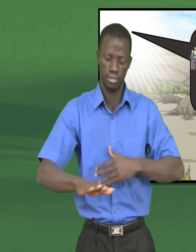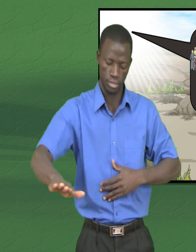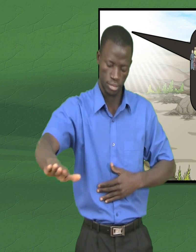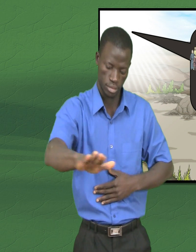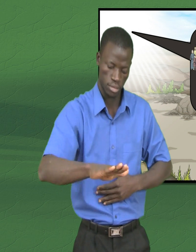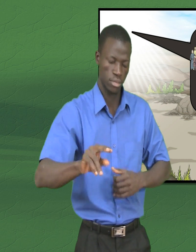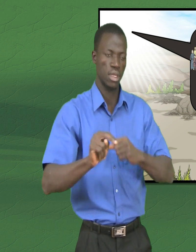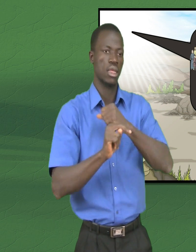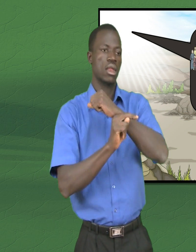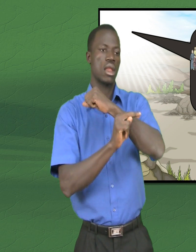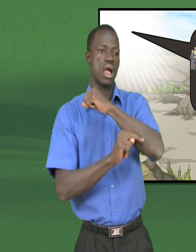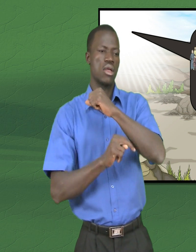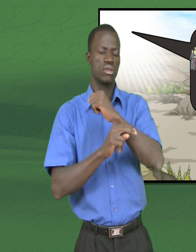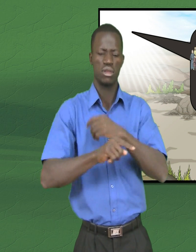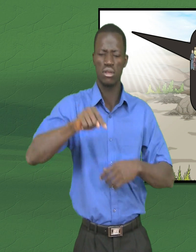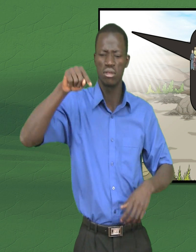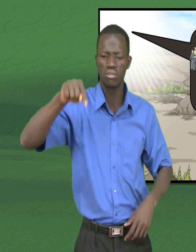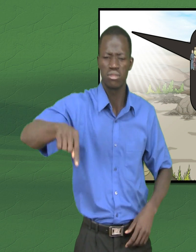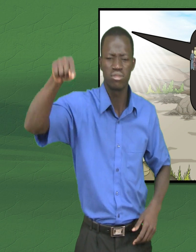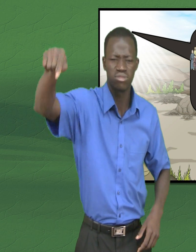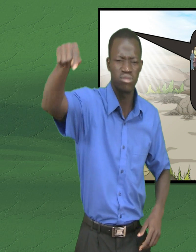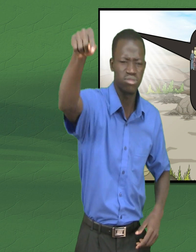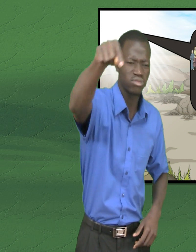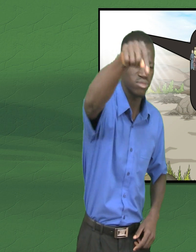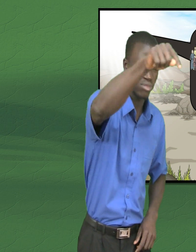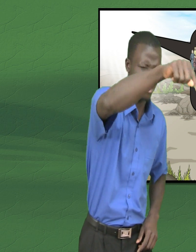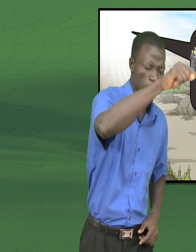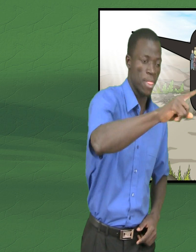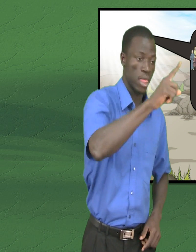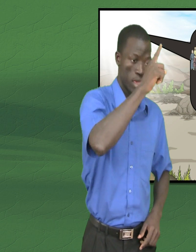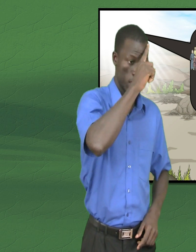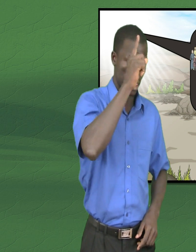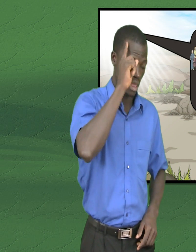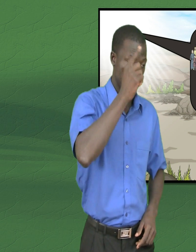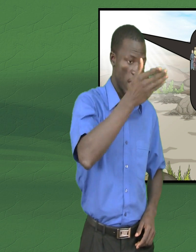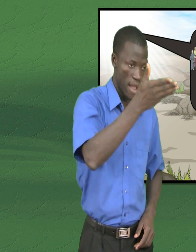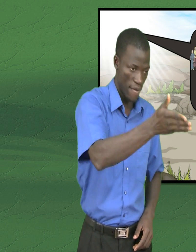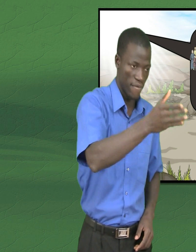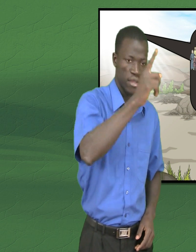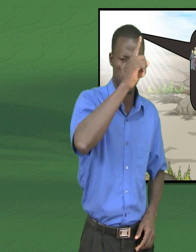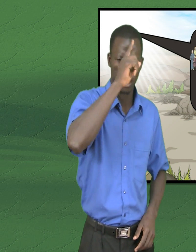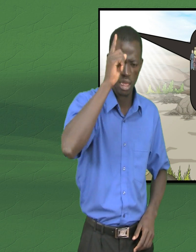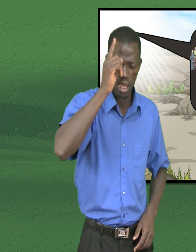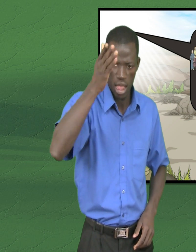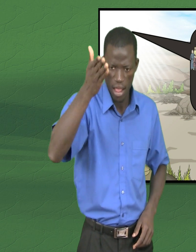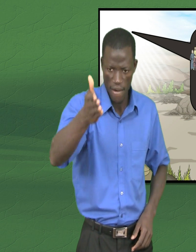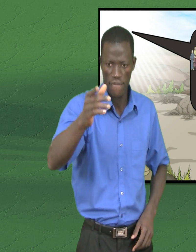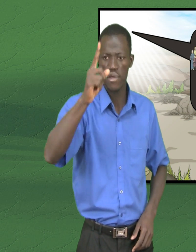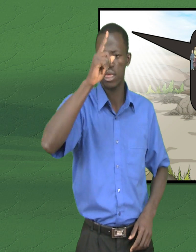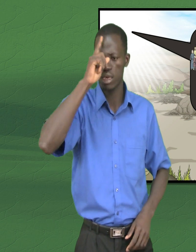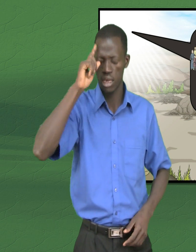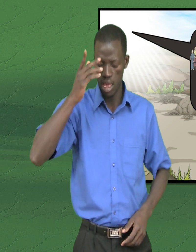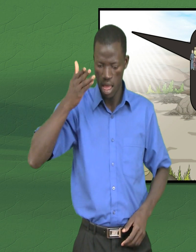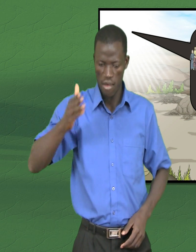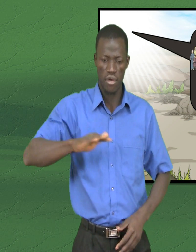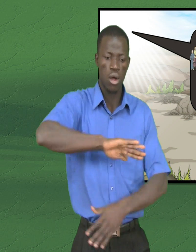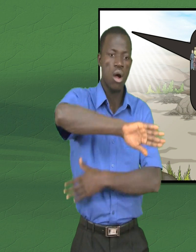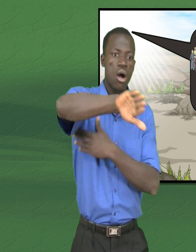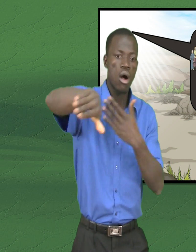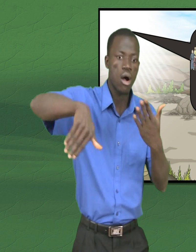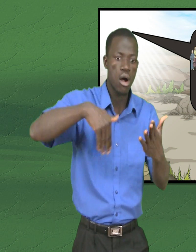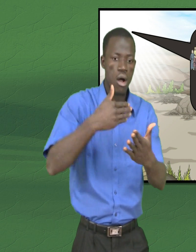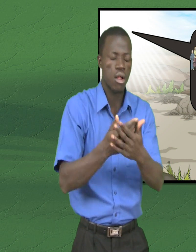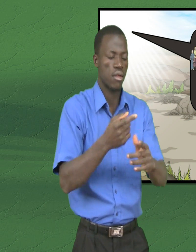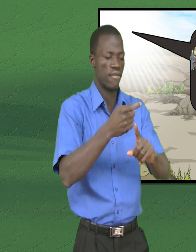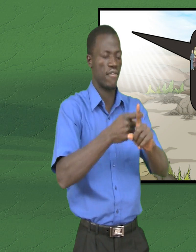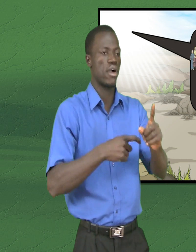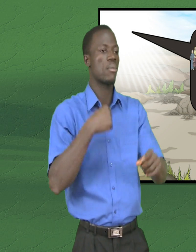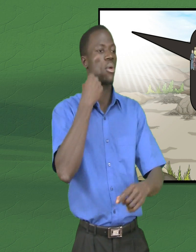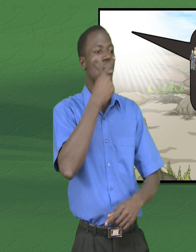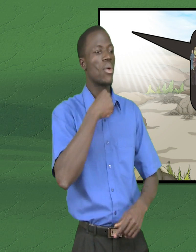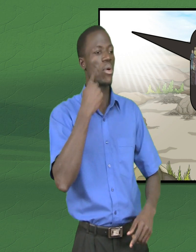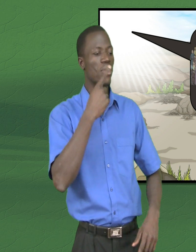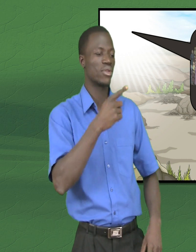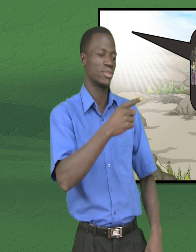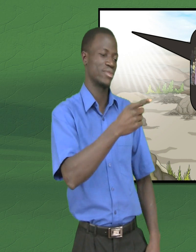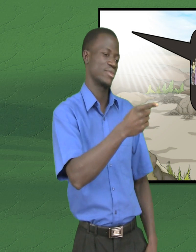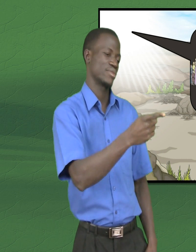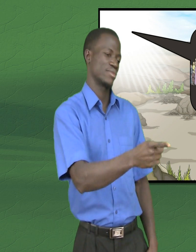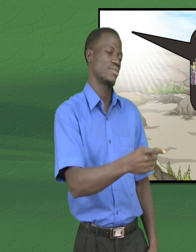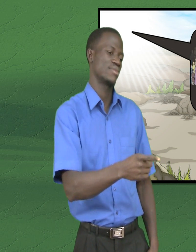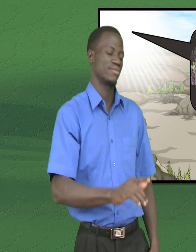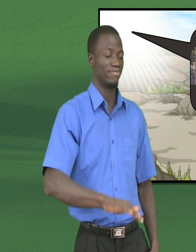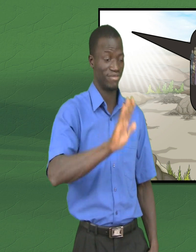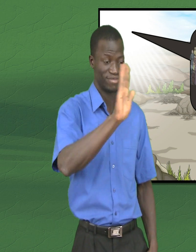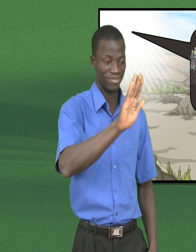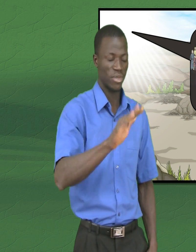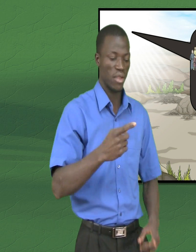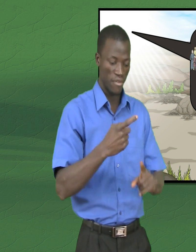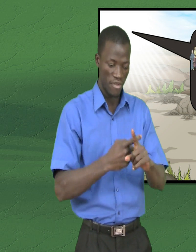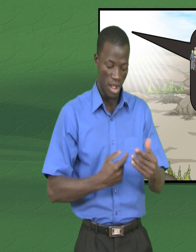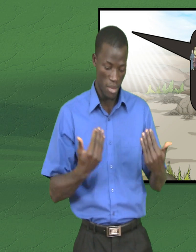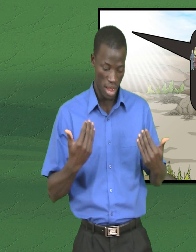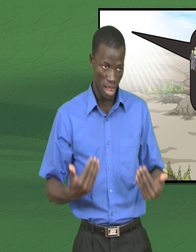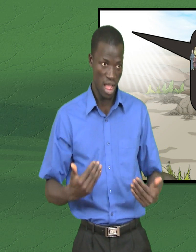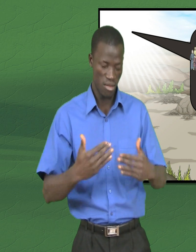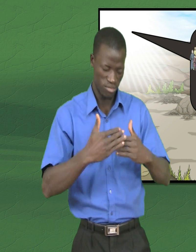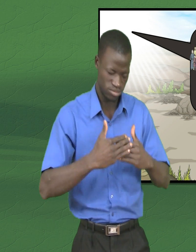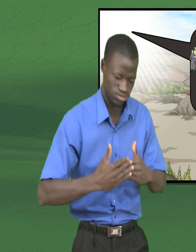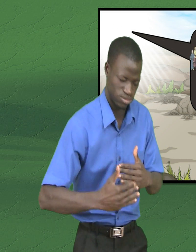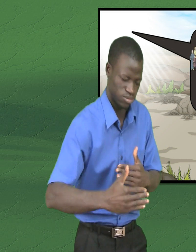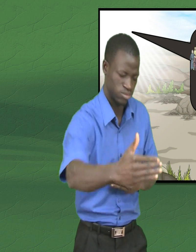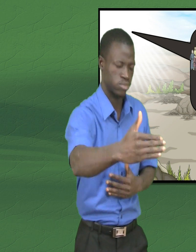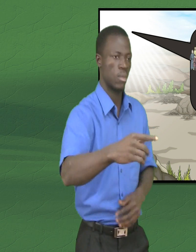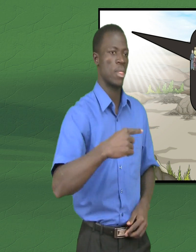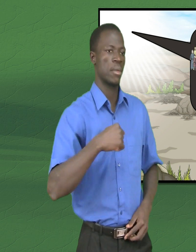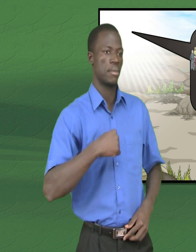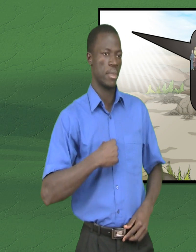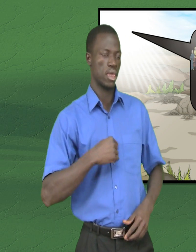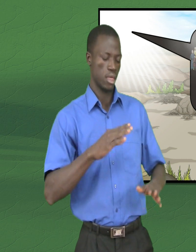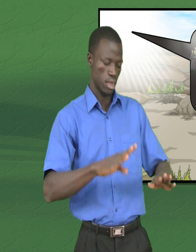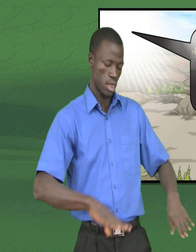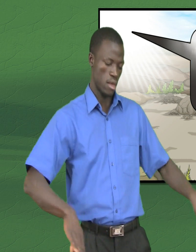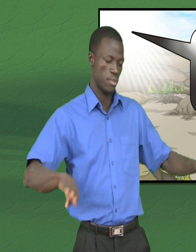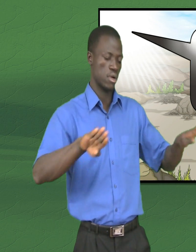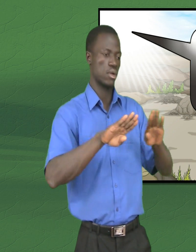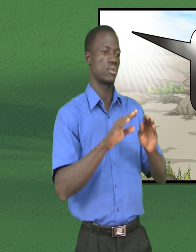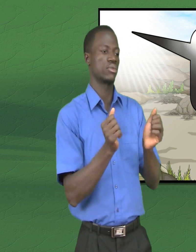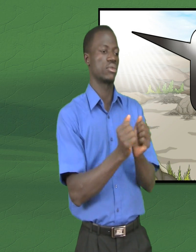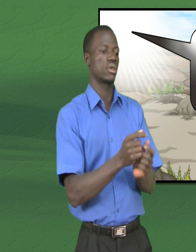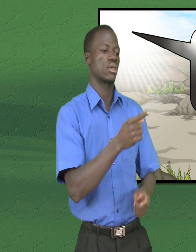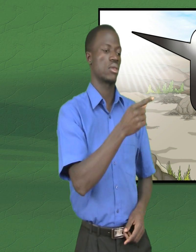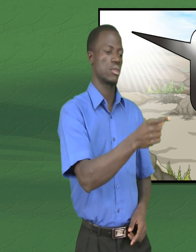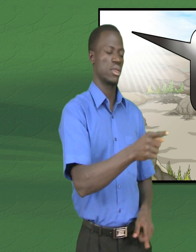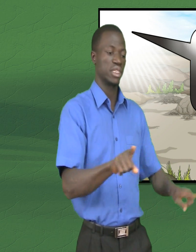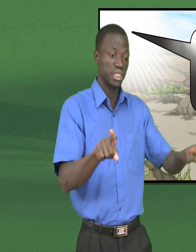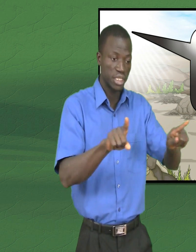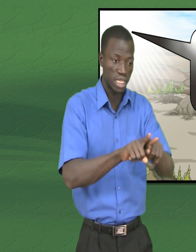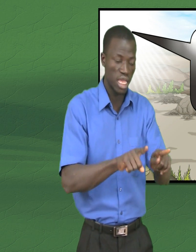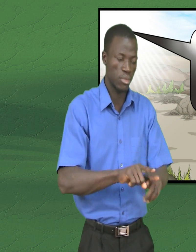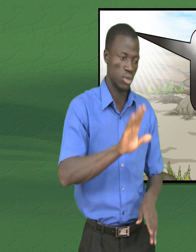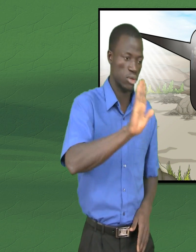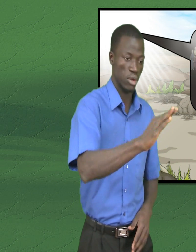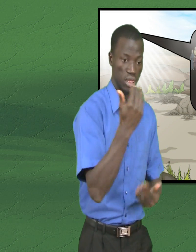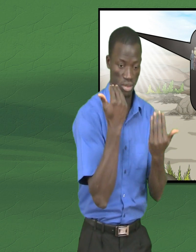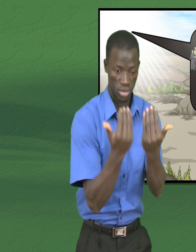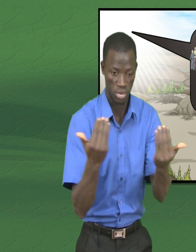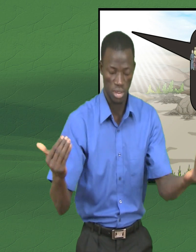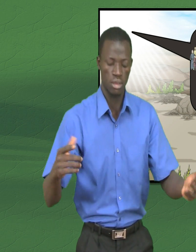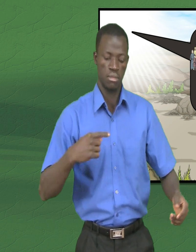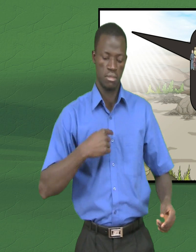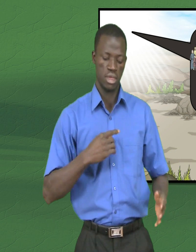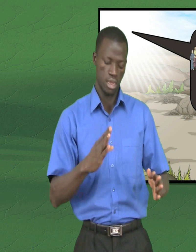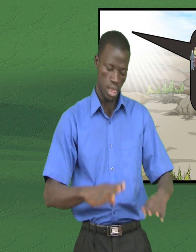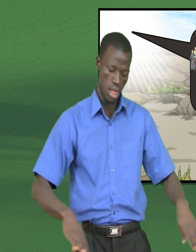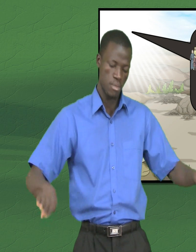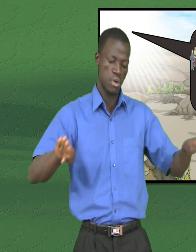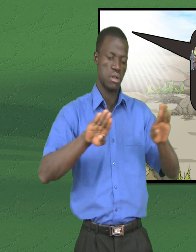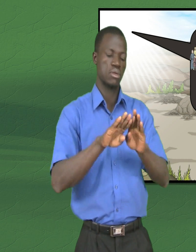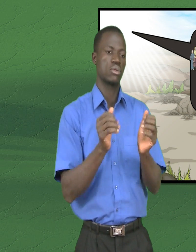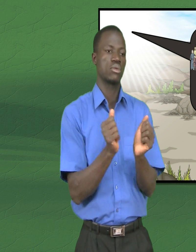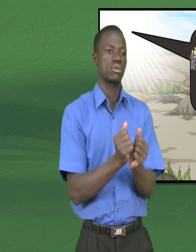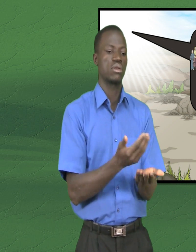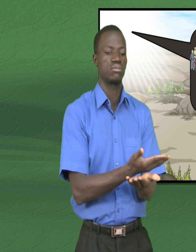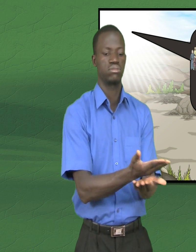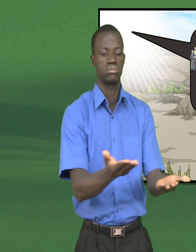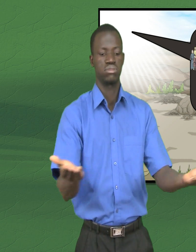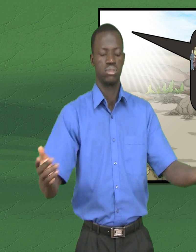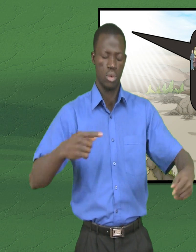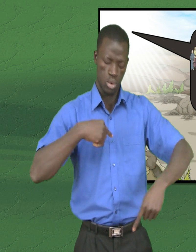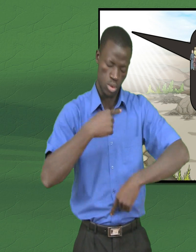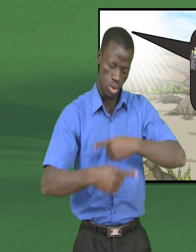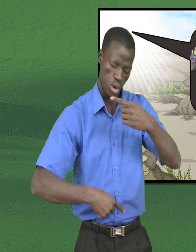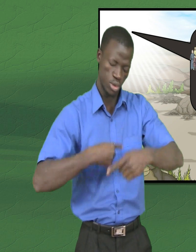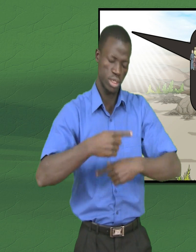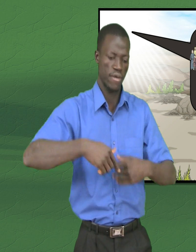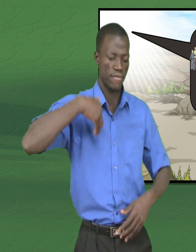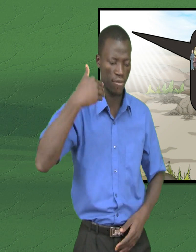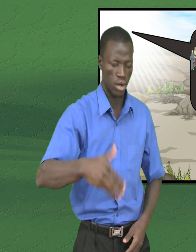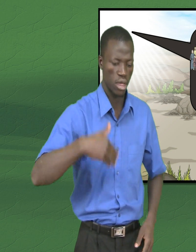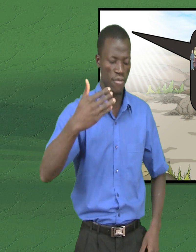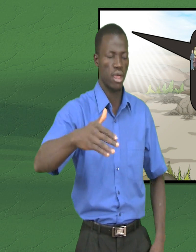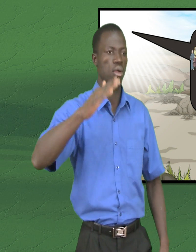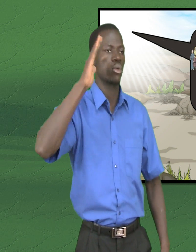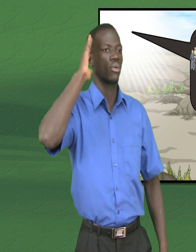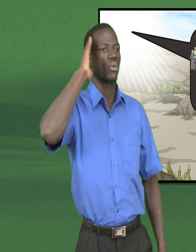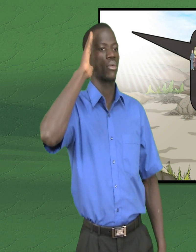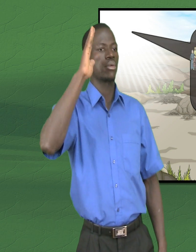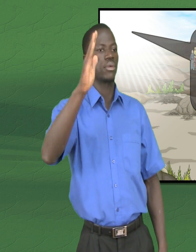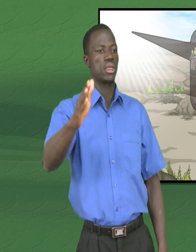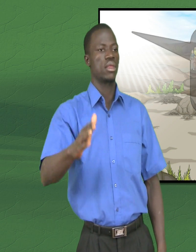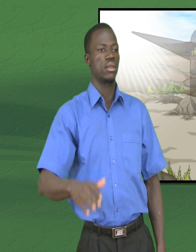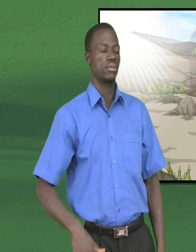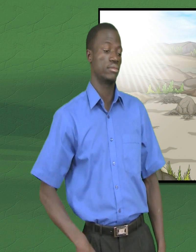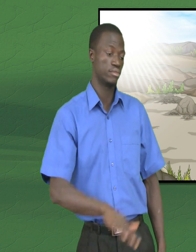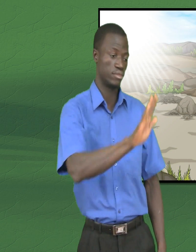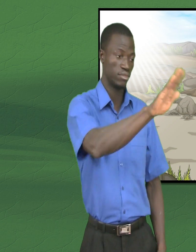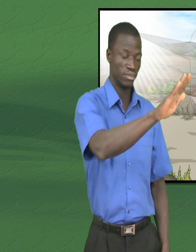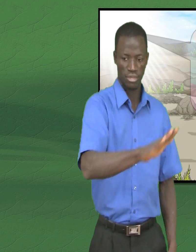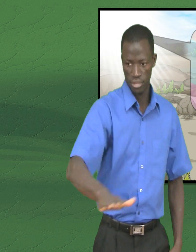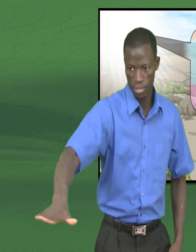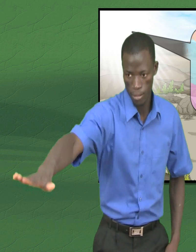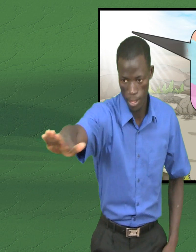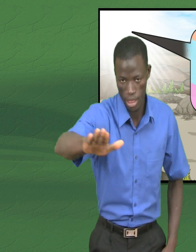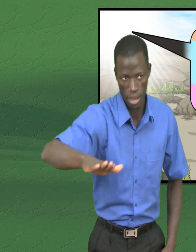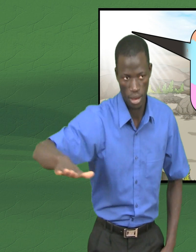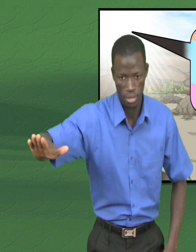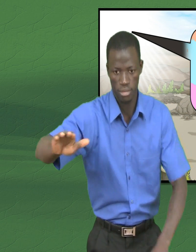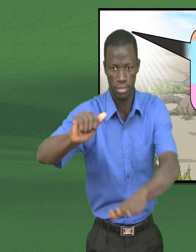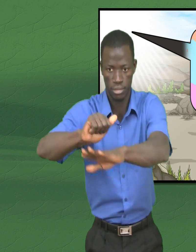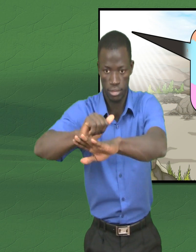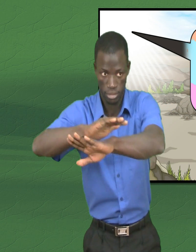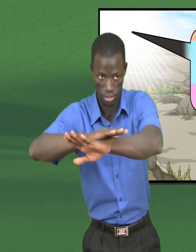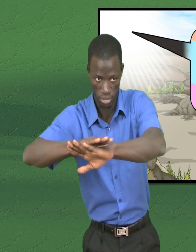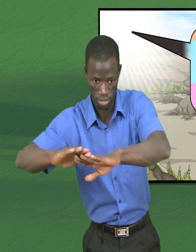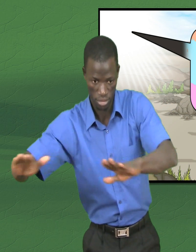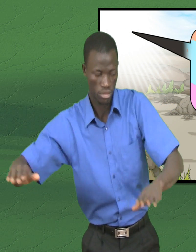I will establish My covenant as an everlasting covenant between Me and you and your descendants after you, to be your God and the God of your descendants after you.